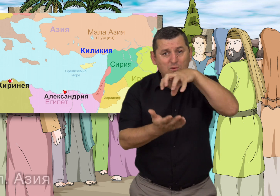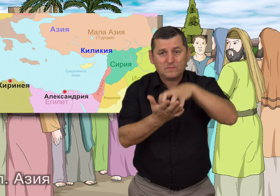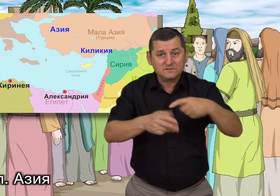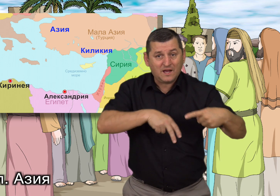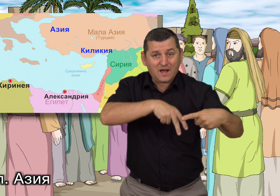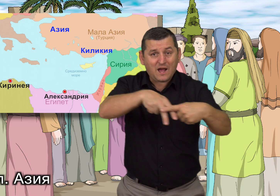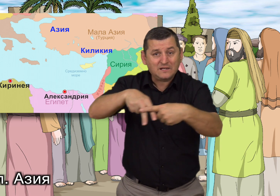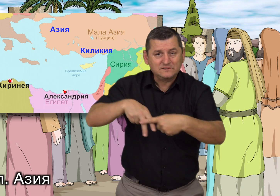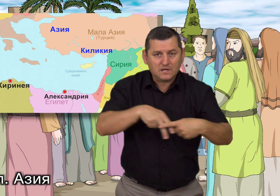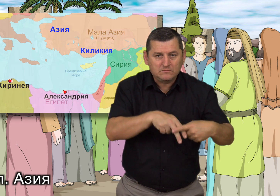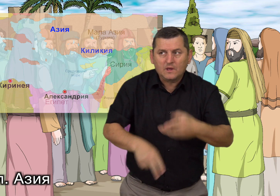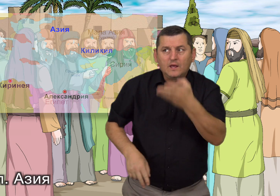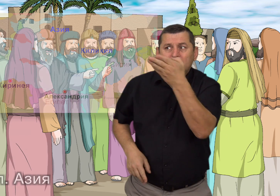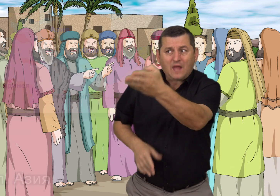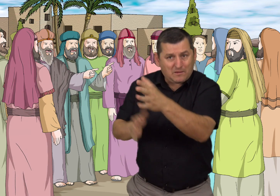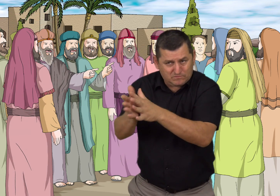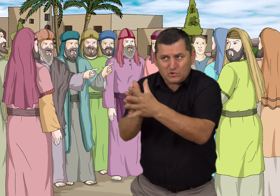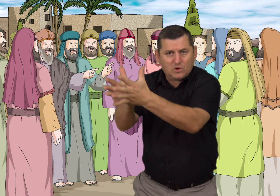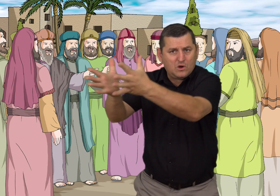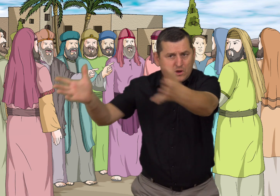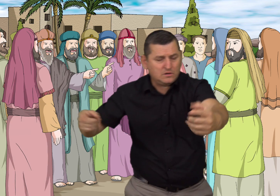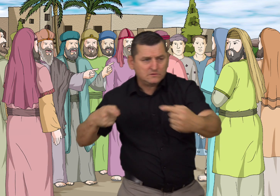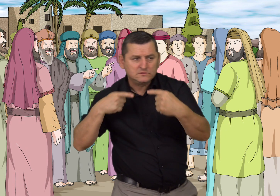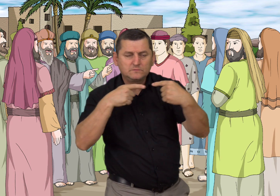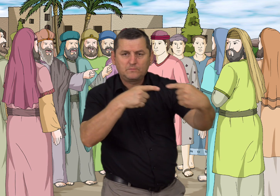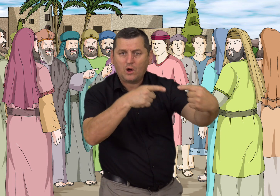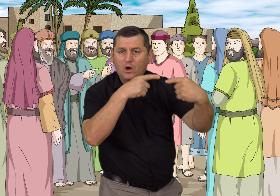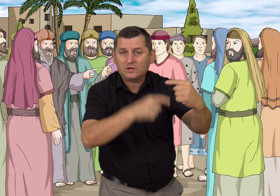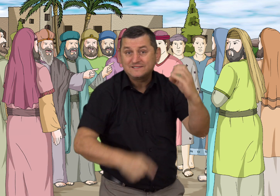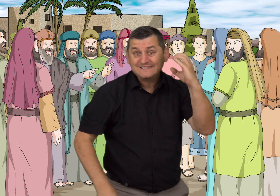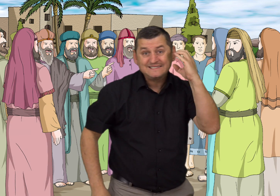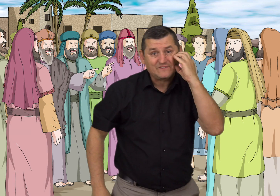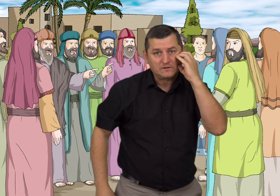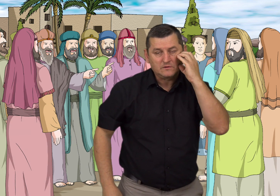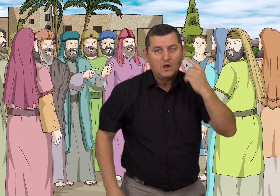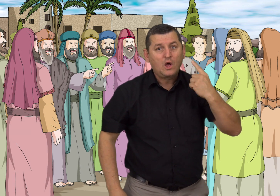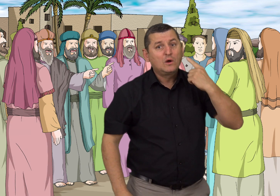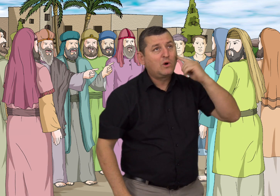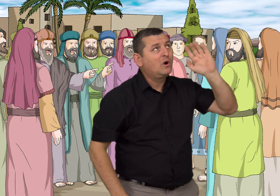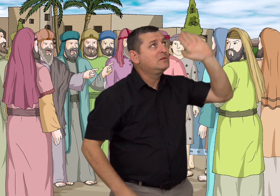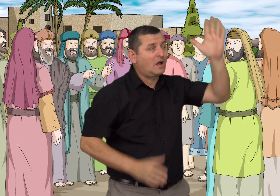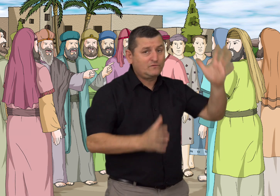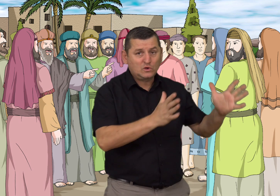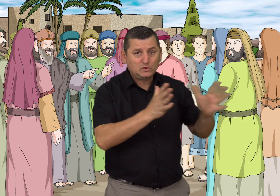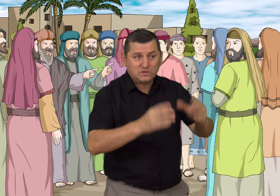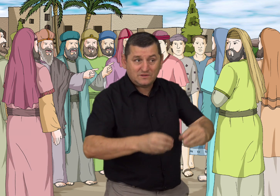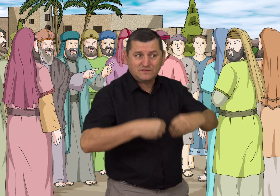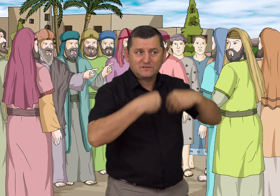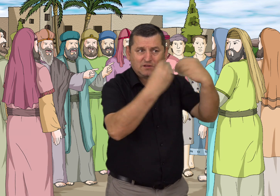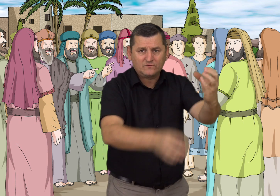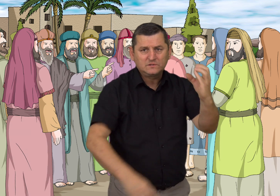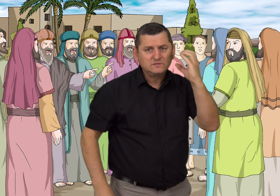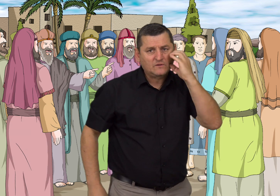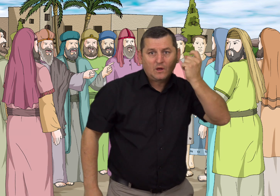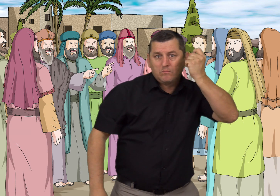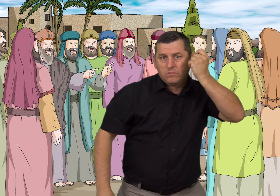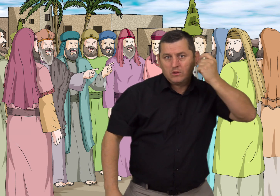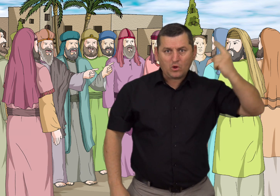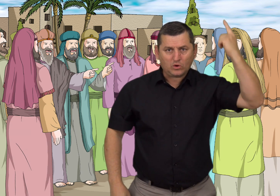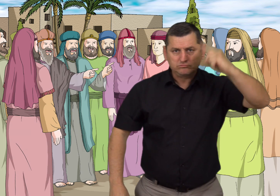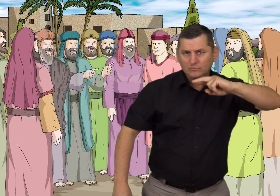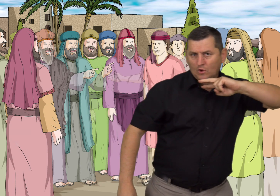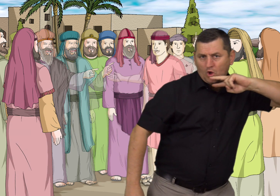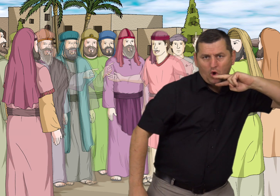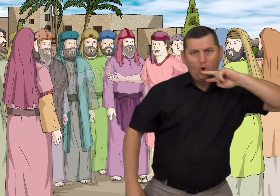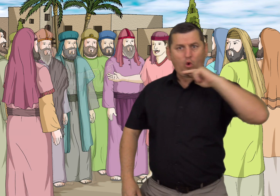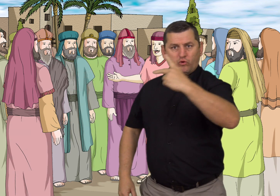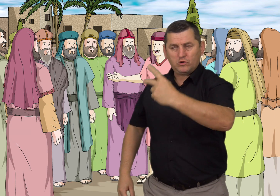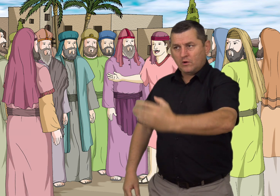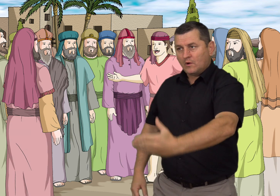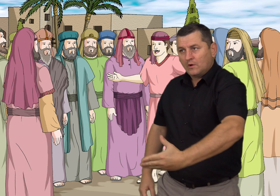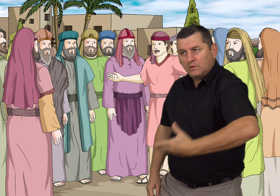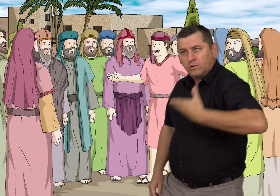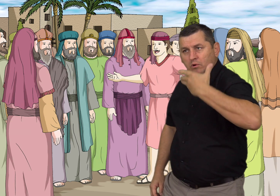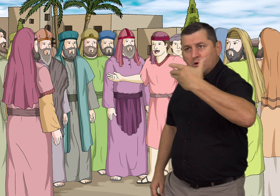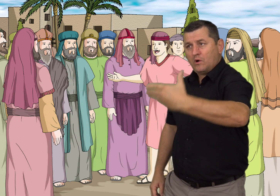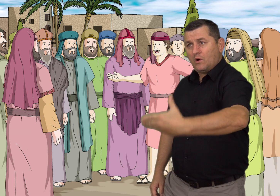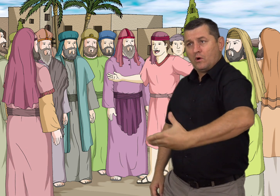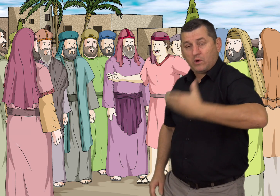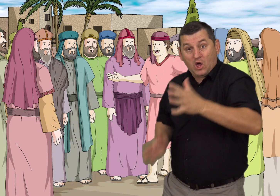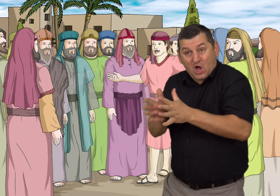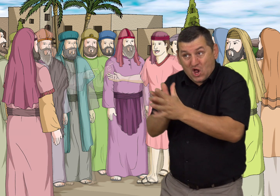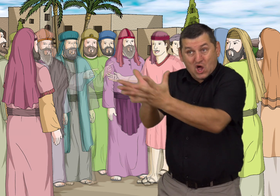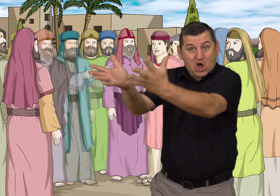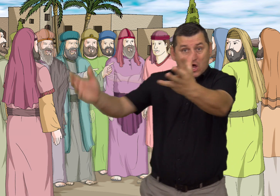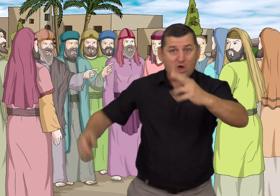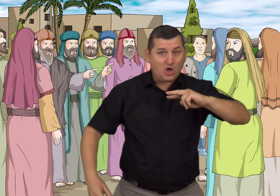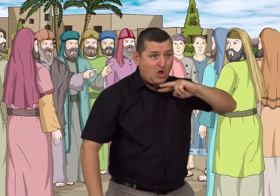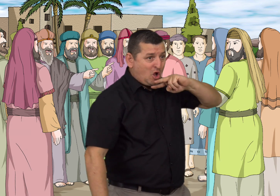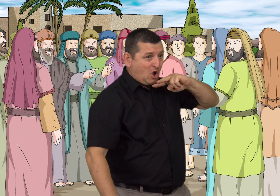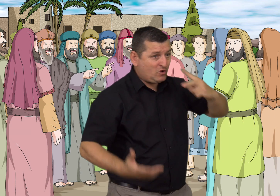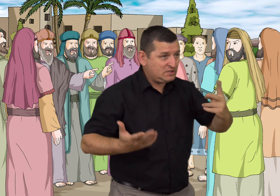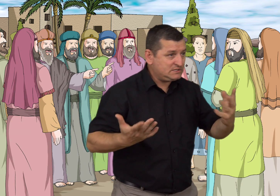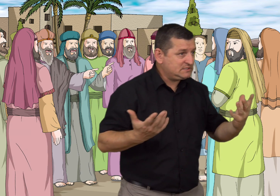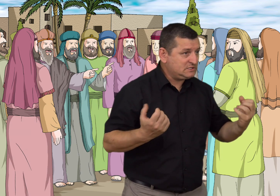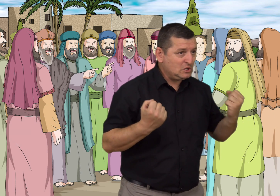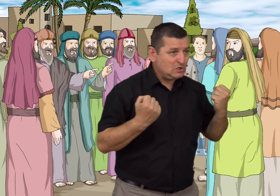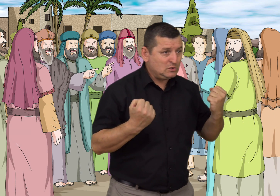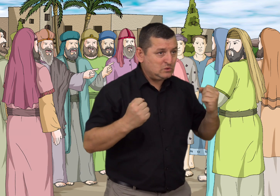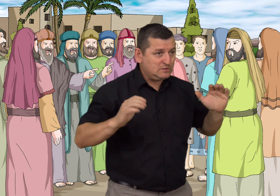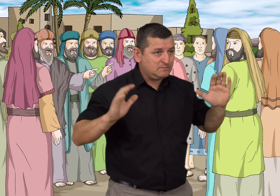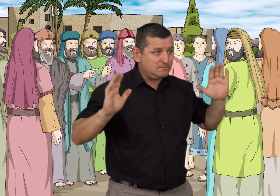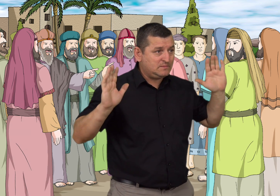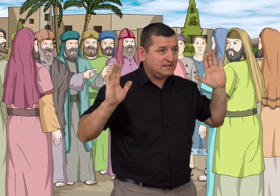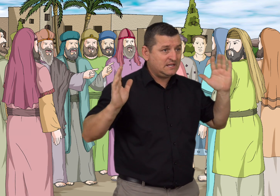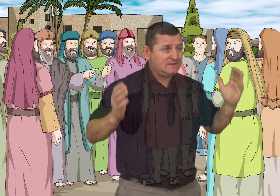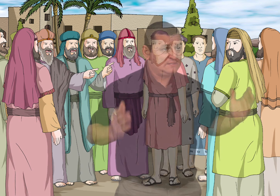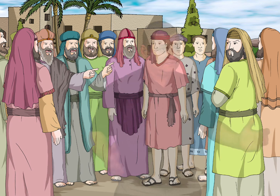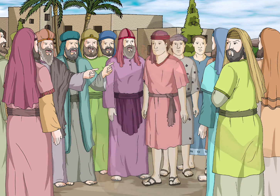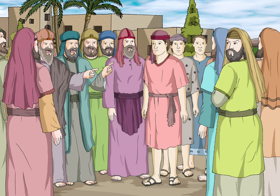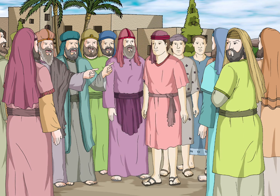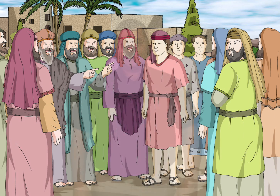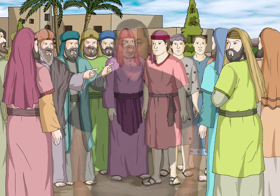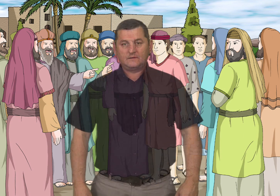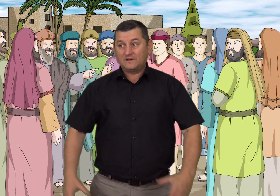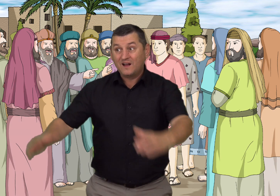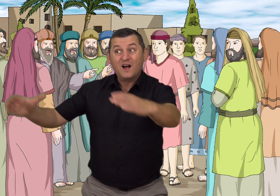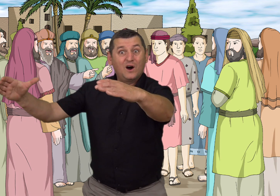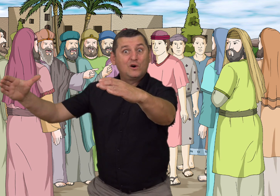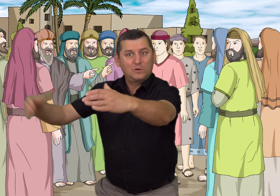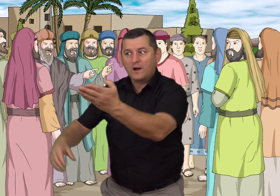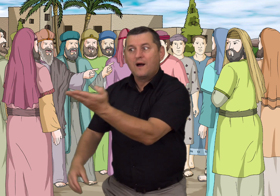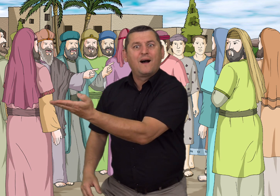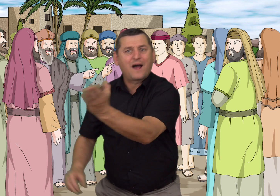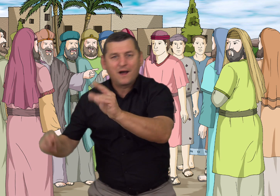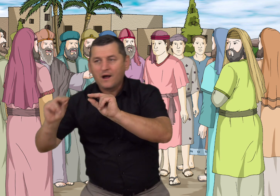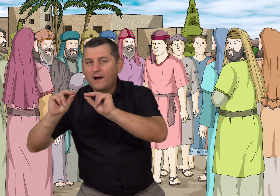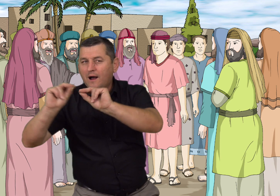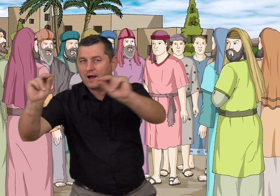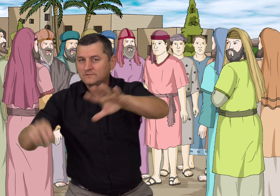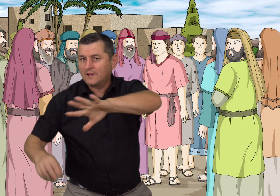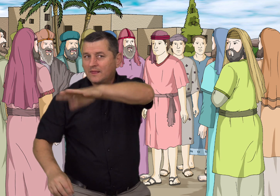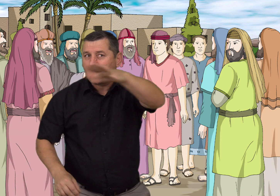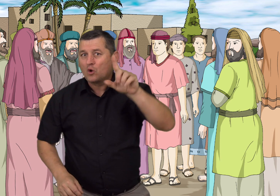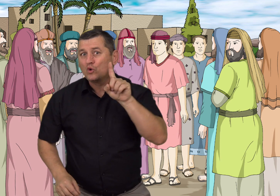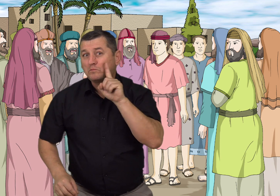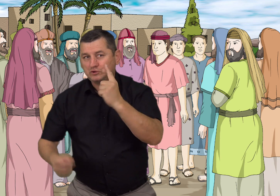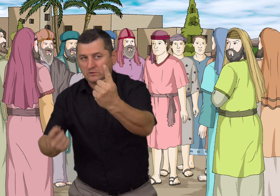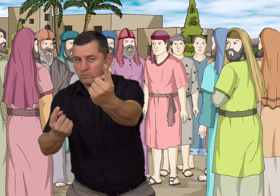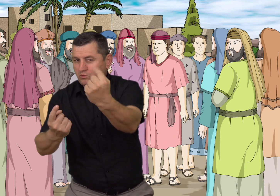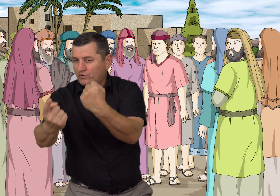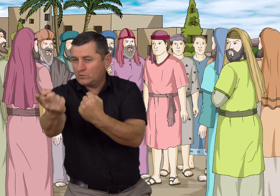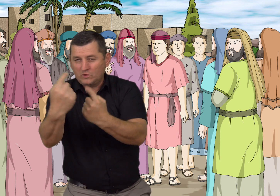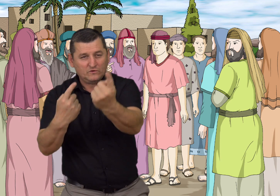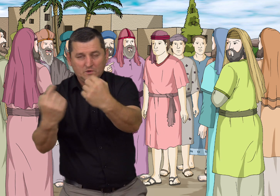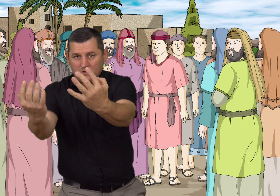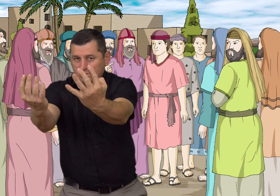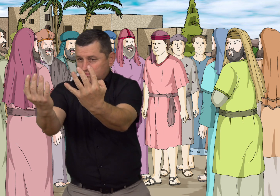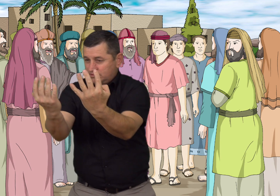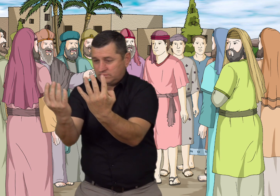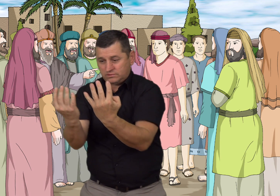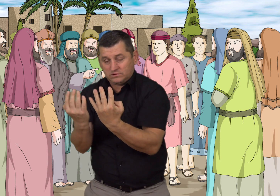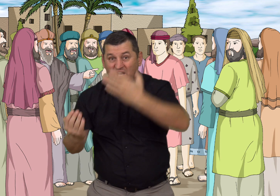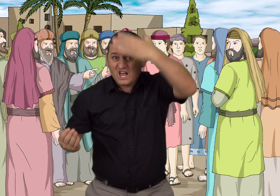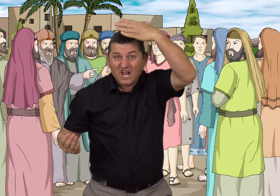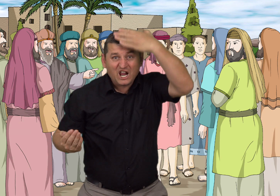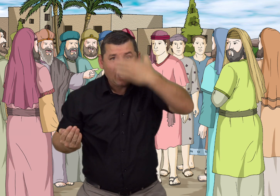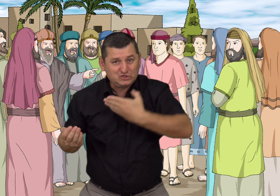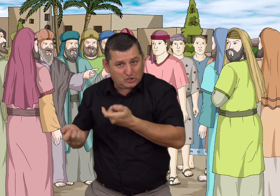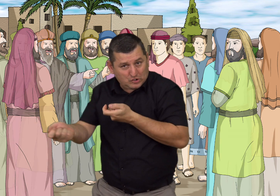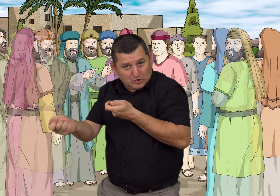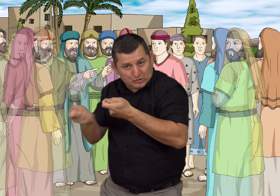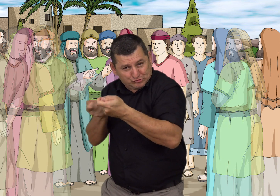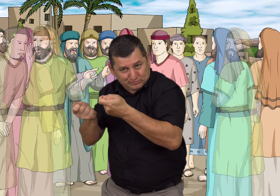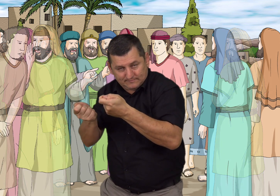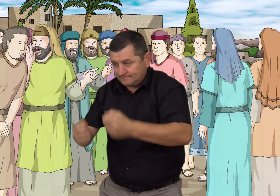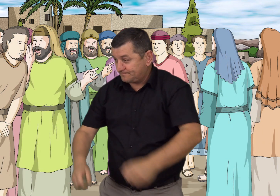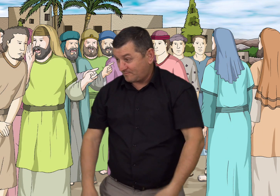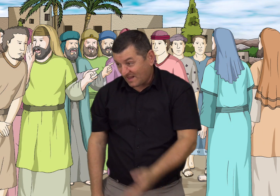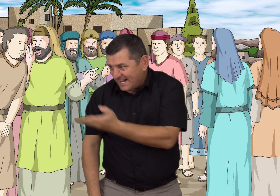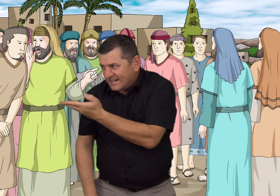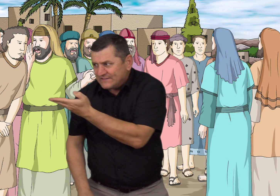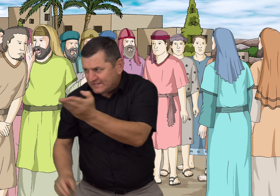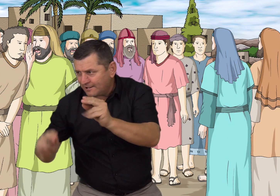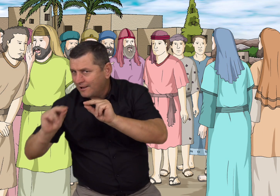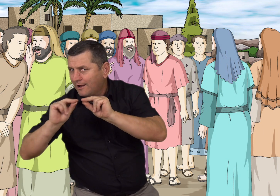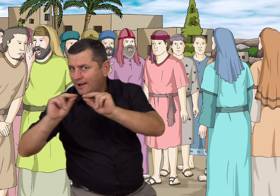They began to argue with Stephen, but they could not stand up to his wisdom or the Spirit by whom he spoke.